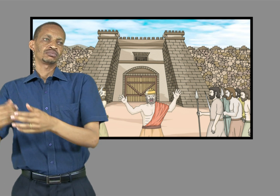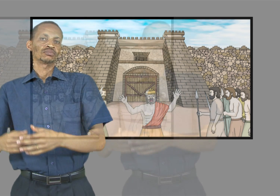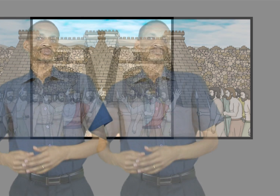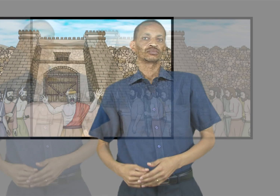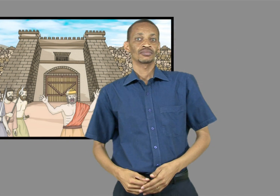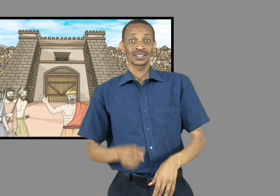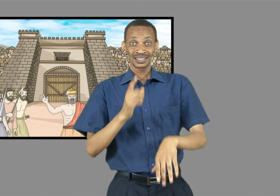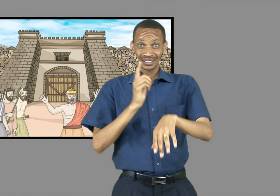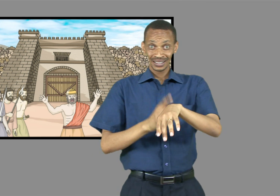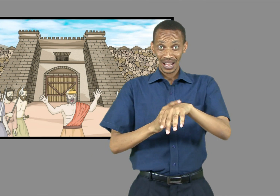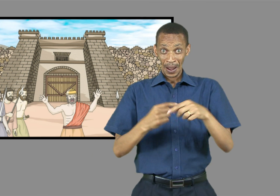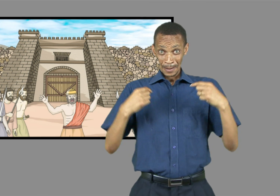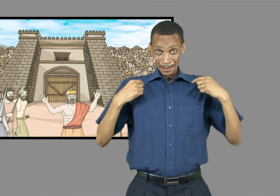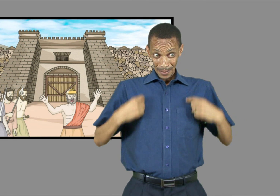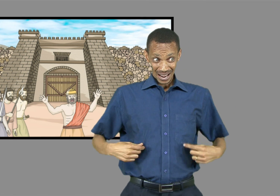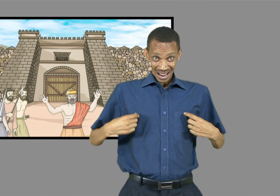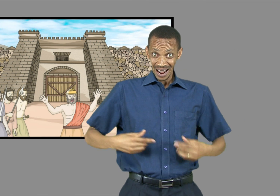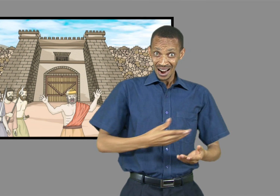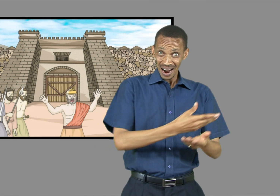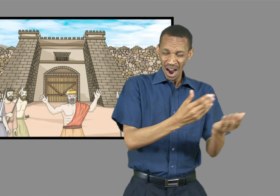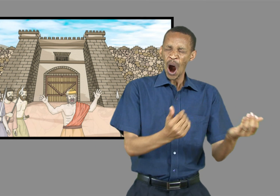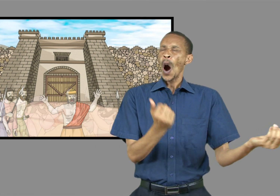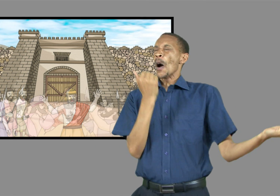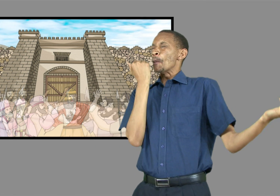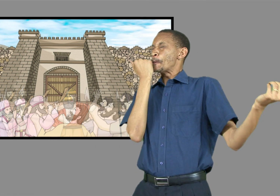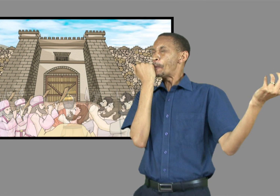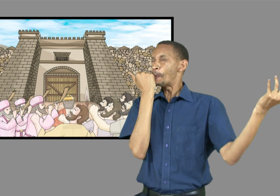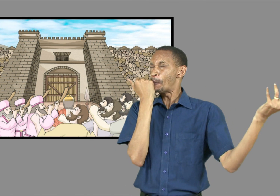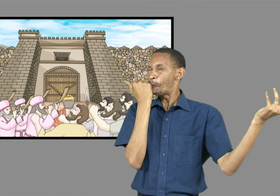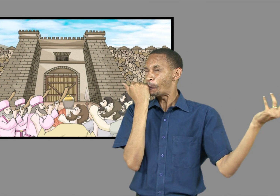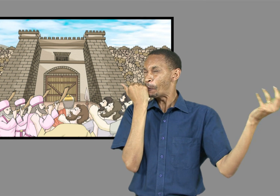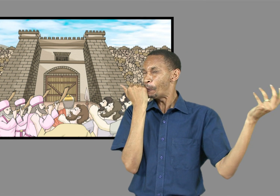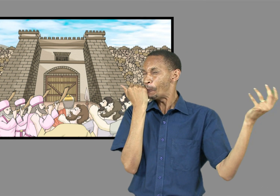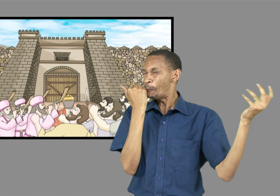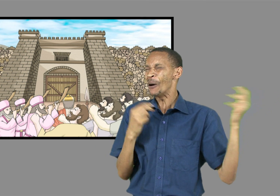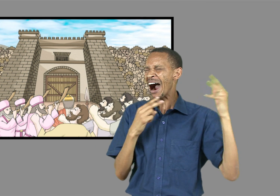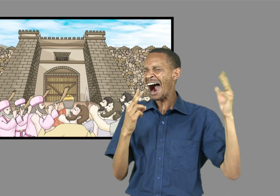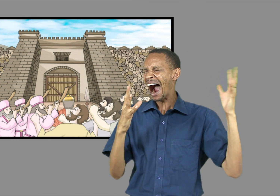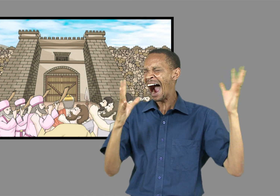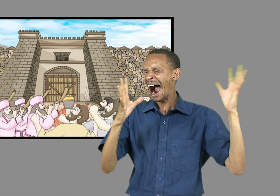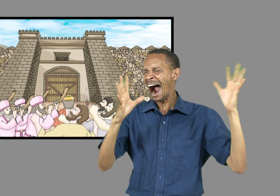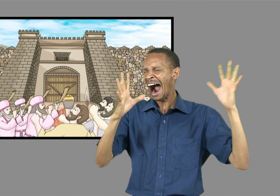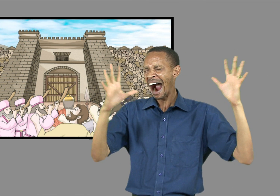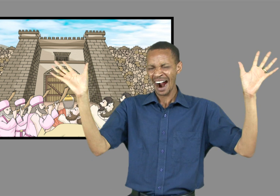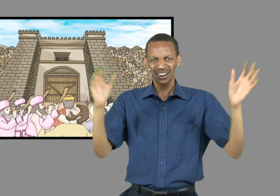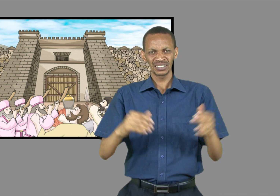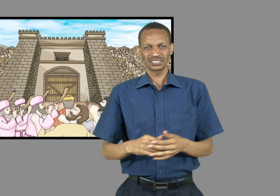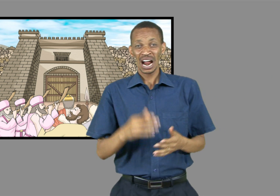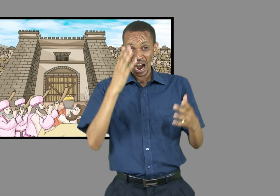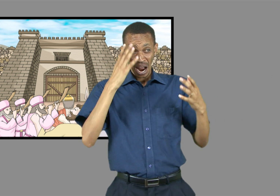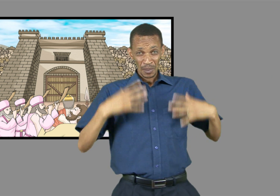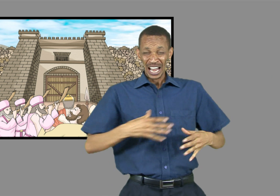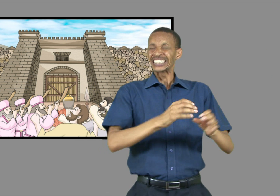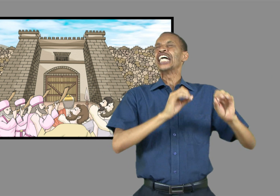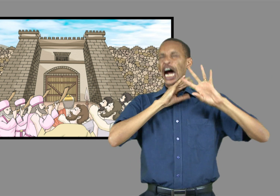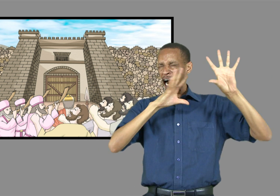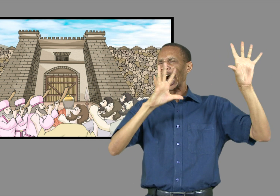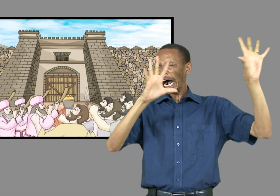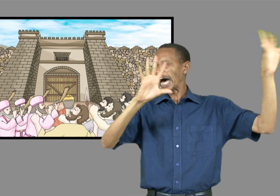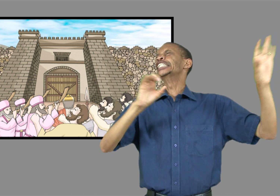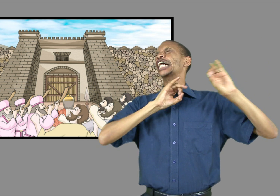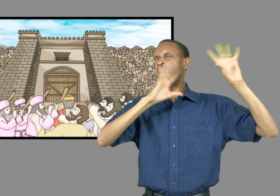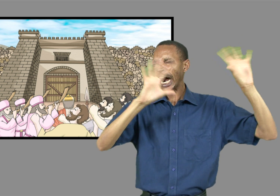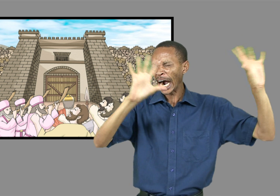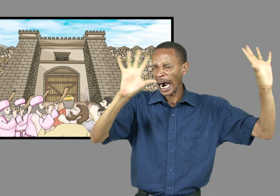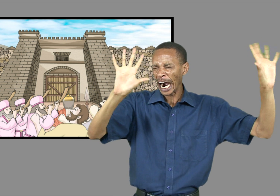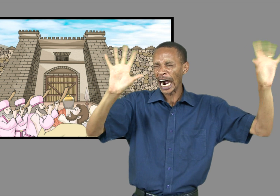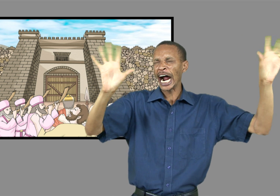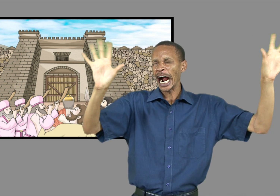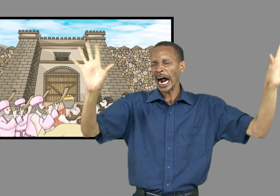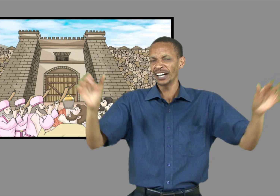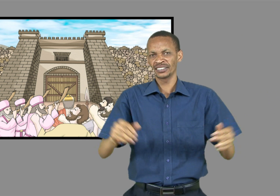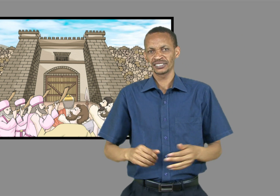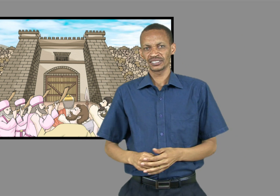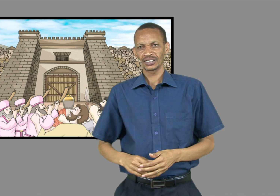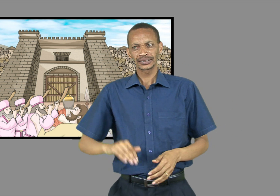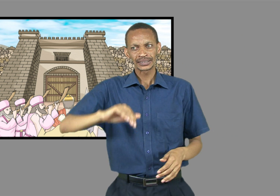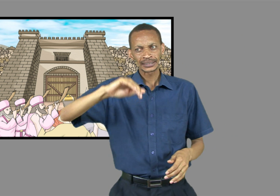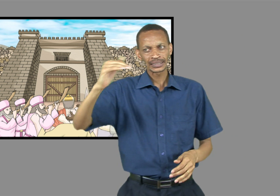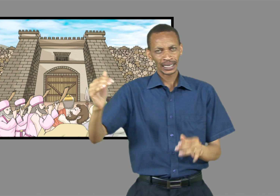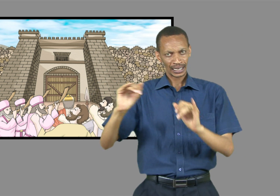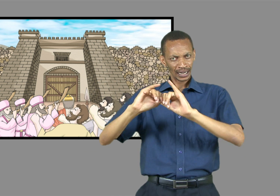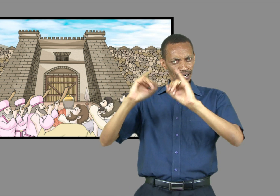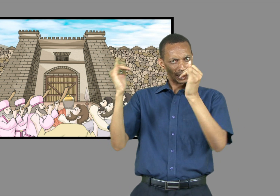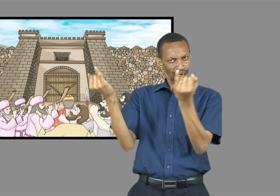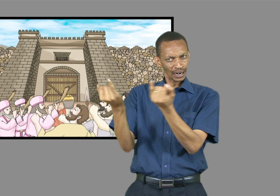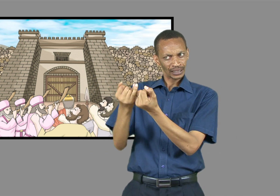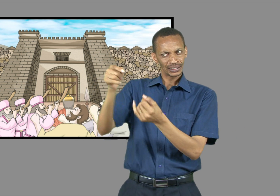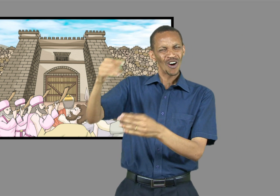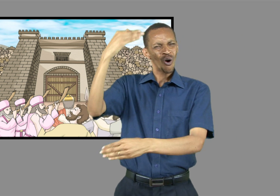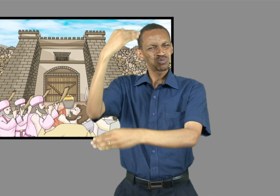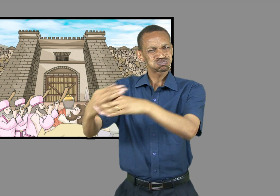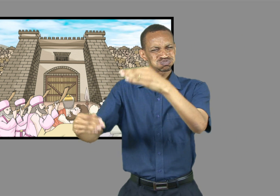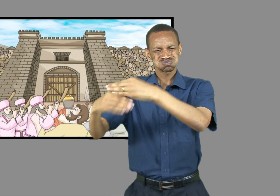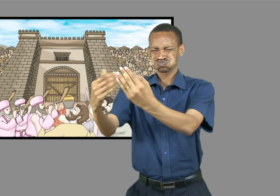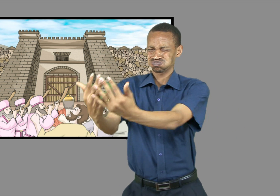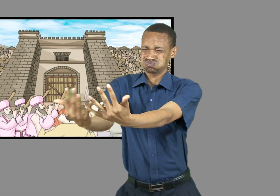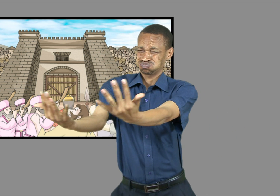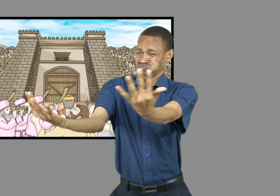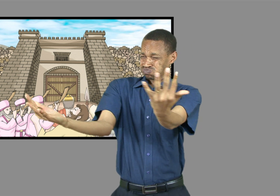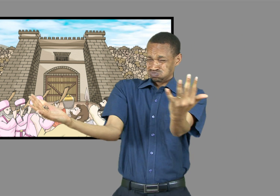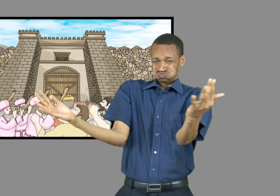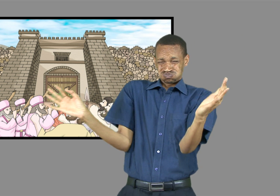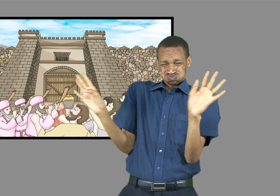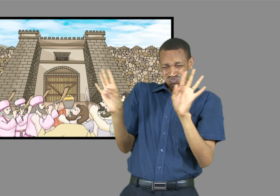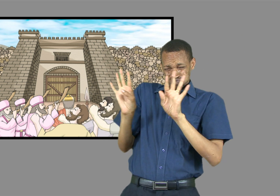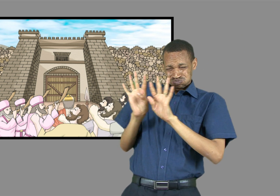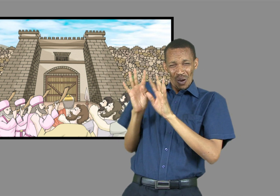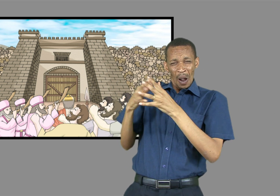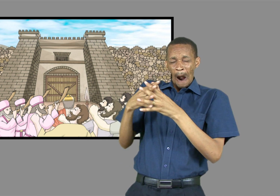So when the rams’ horns sounded, the people shouted.